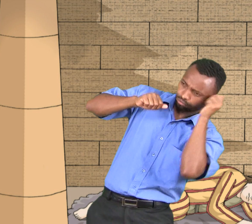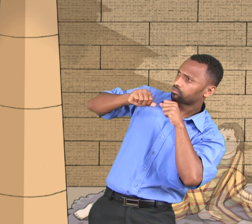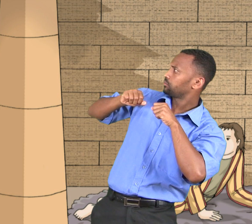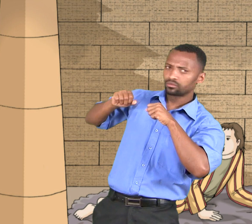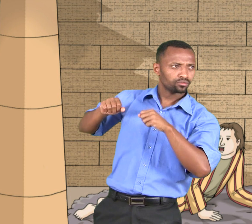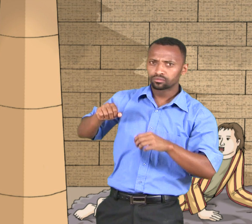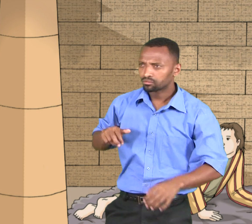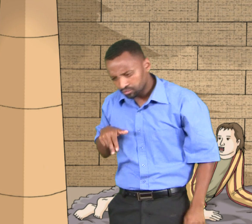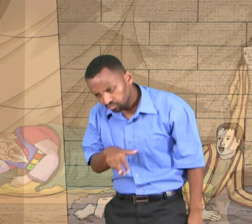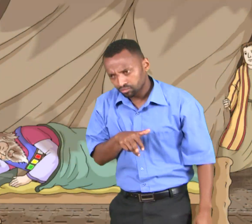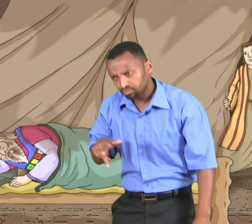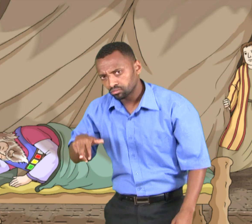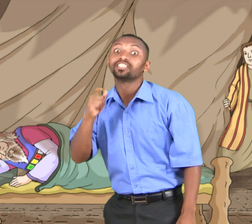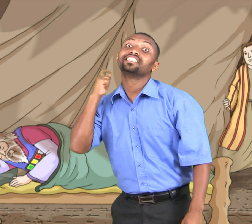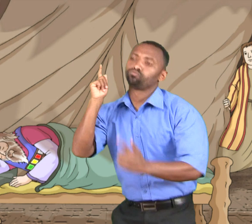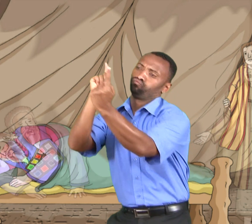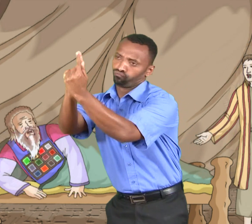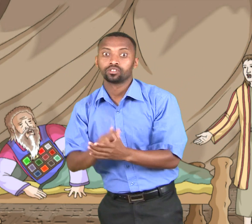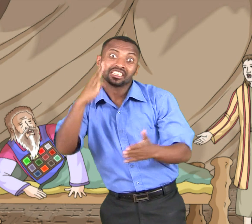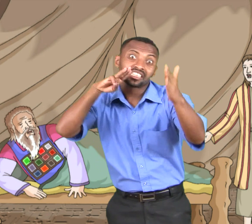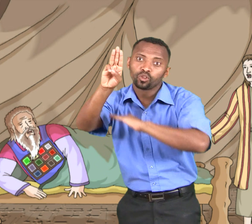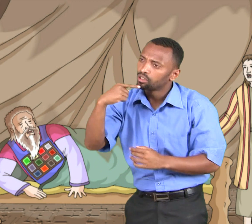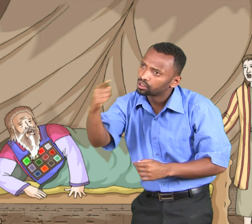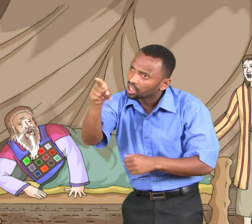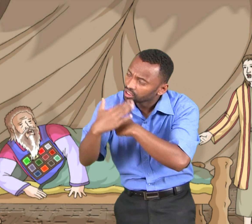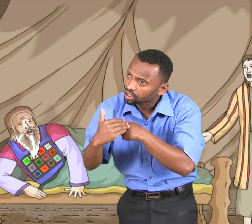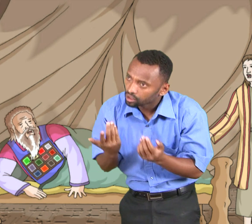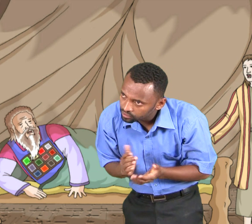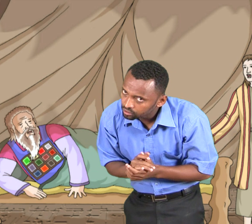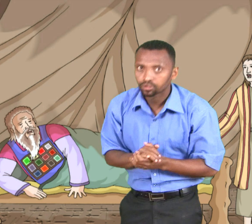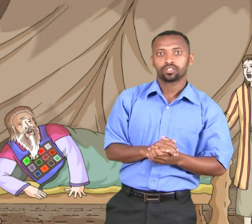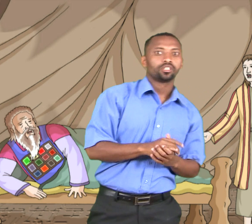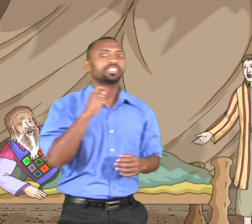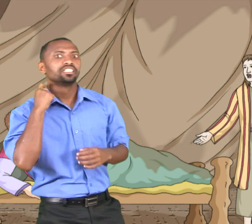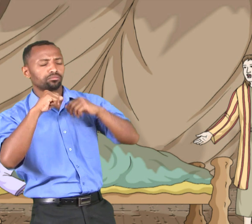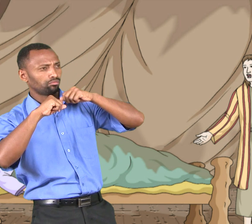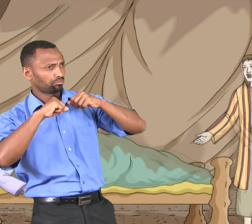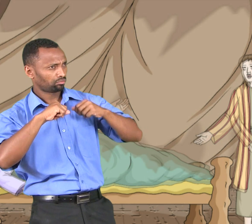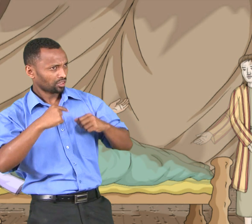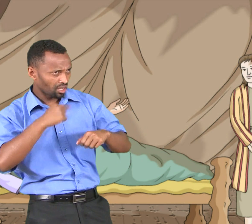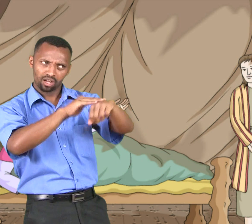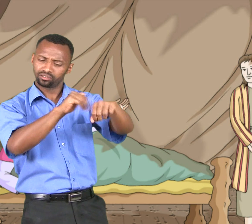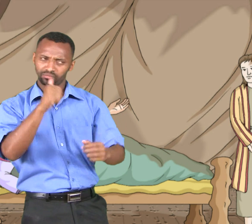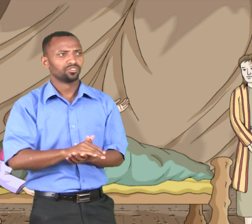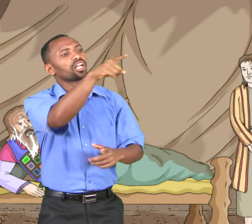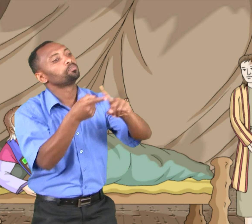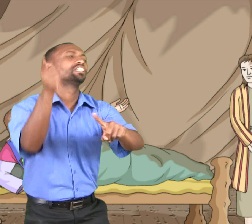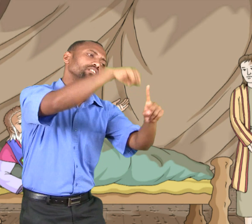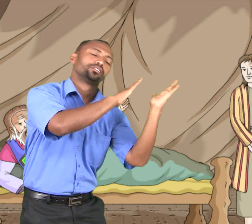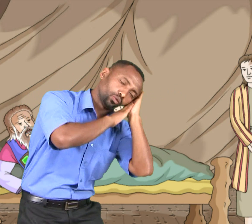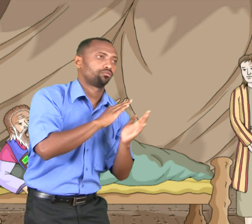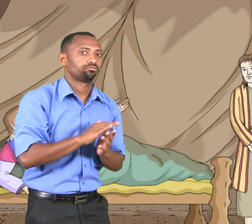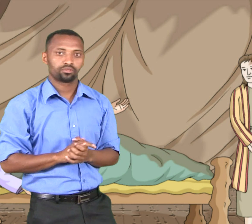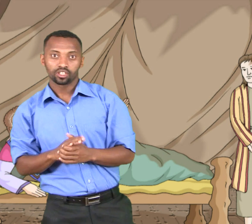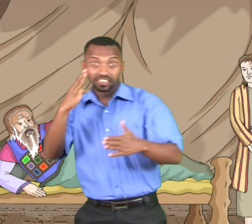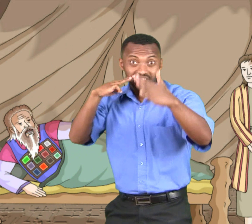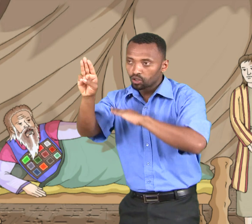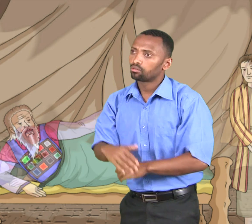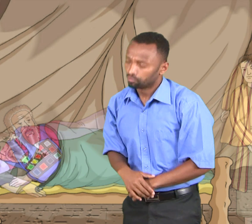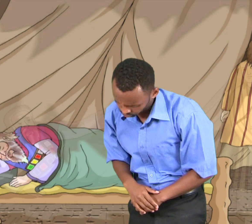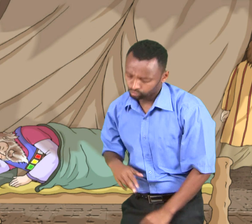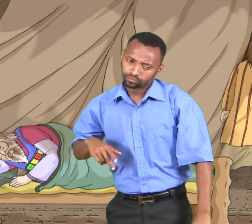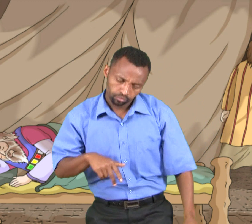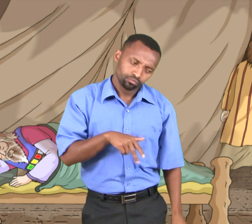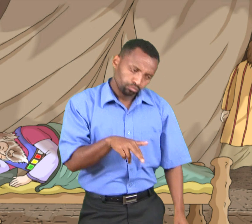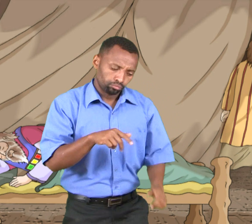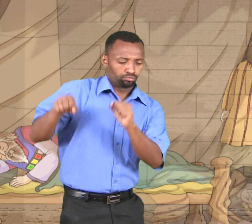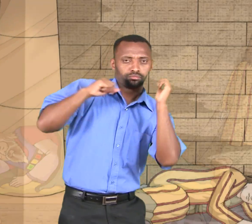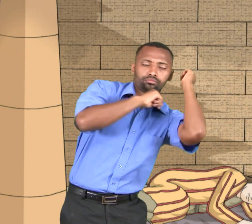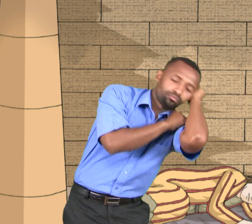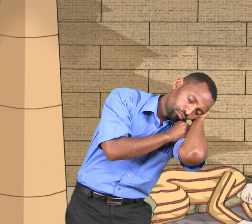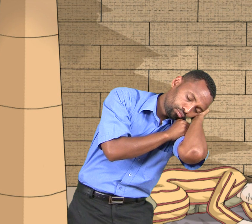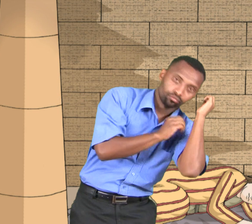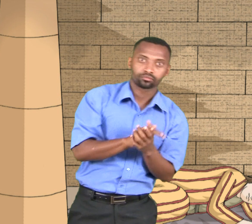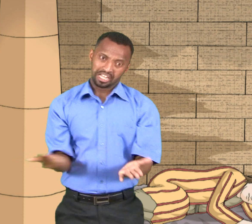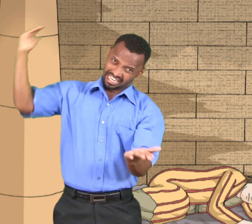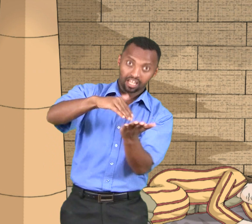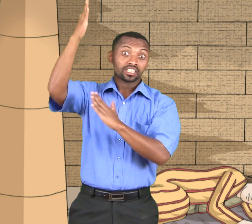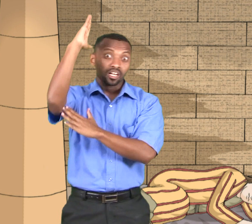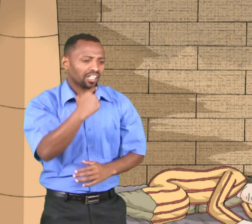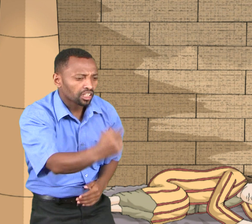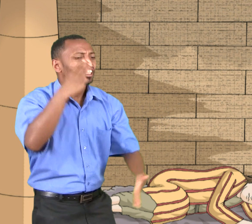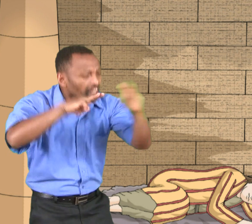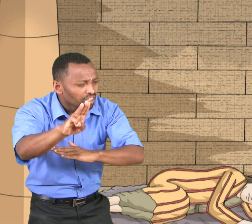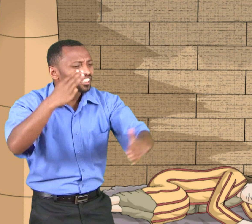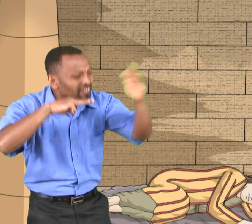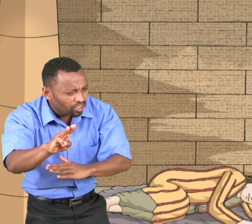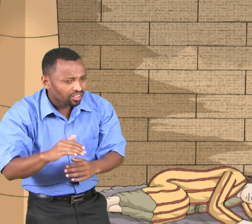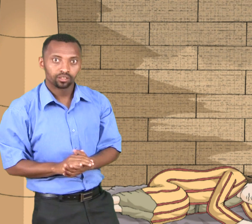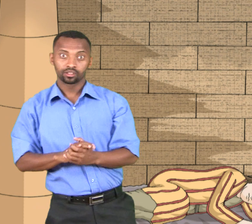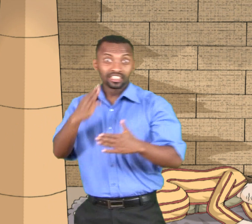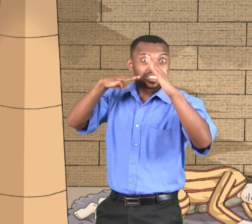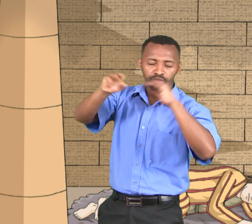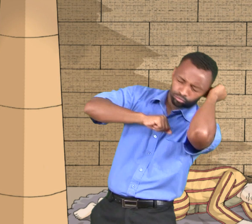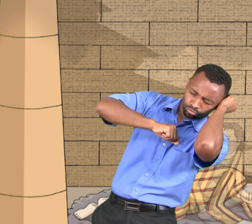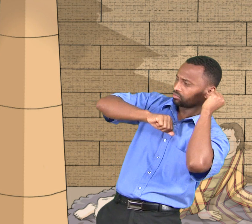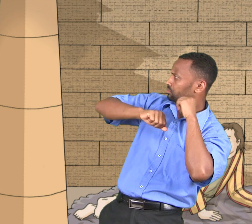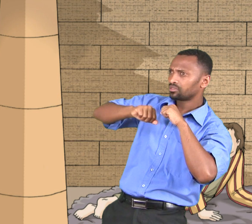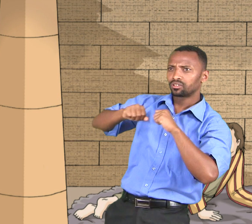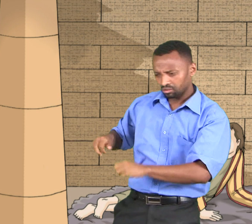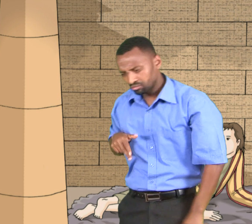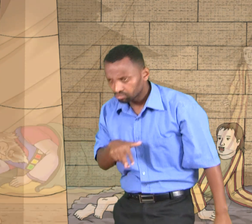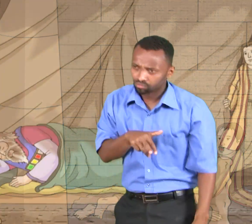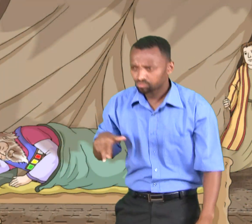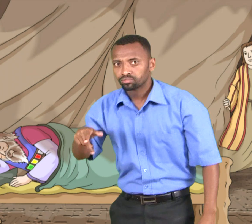He ran to Eli and said, “Here I am, for you have called me.” “I did not call,” Eli replied. “Go back and lie down.” So he went and lay down. Once again the LORD called, “Samuel!”